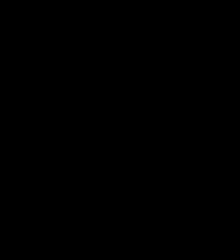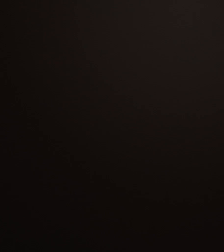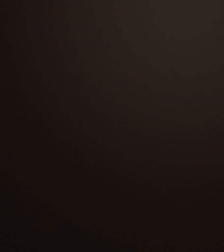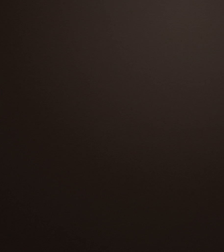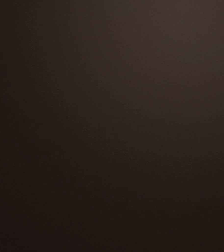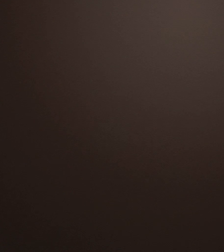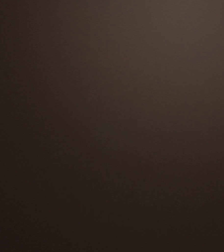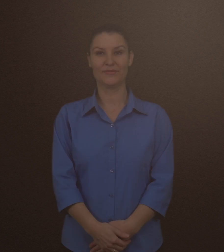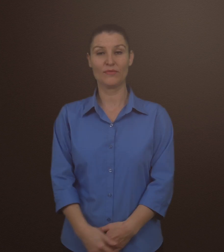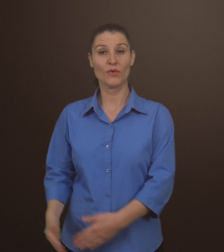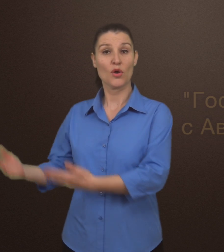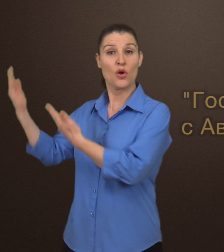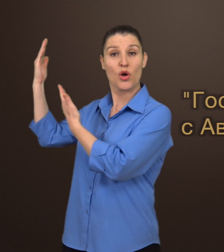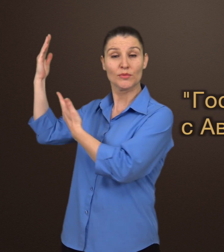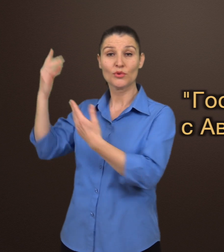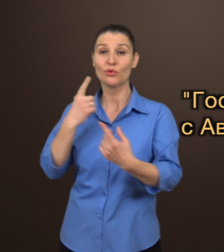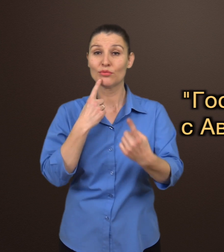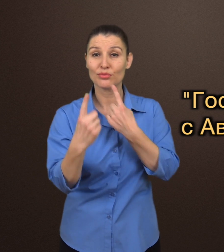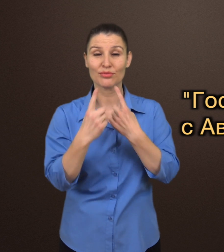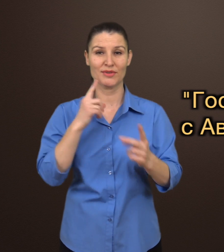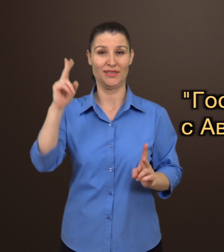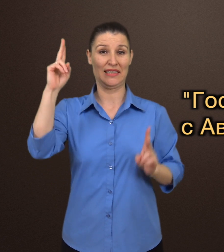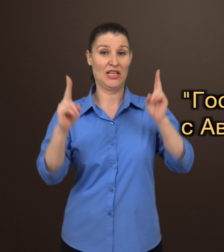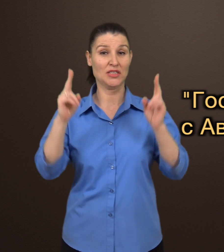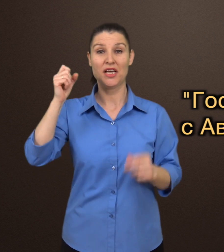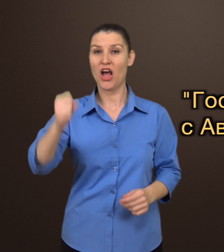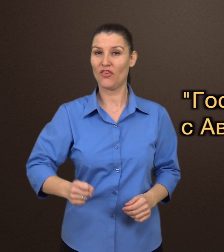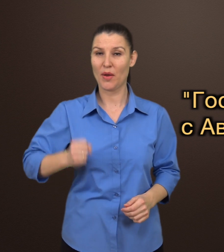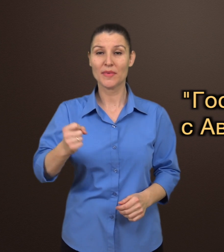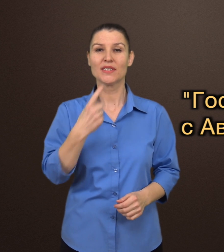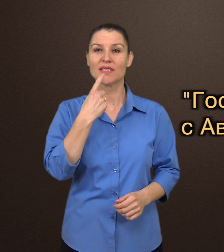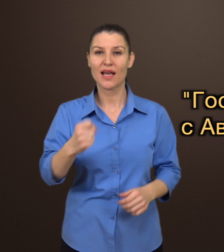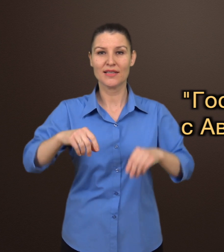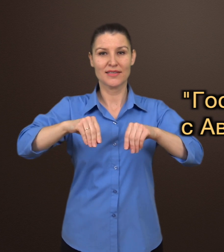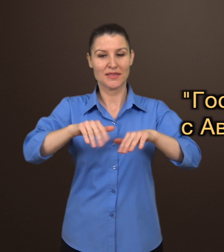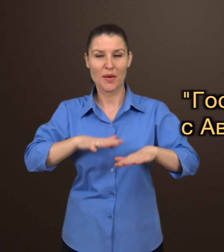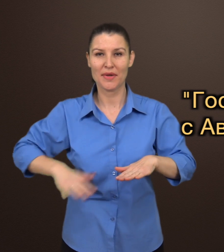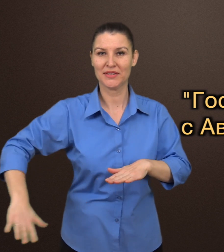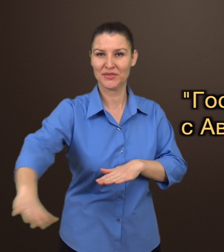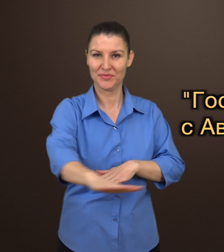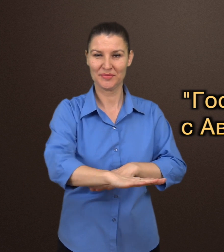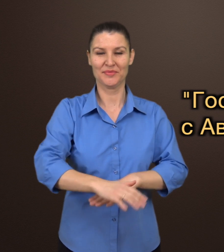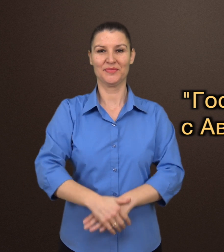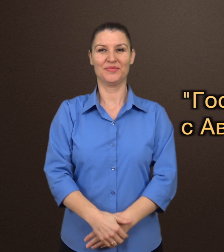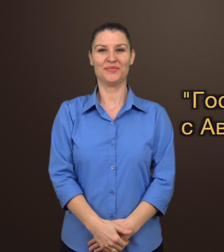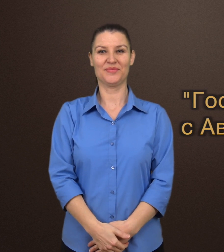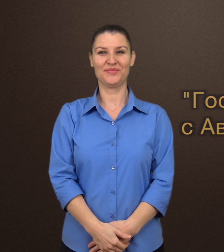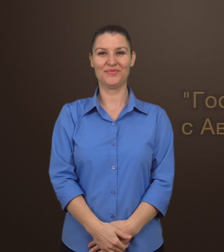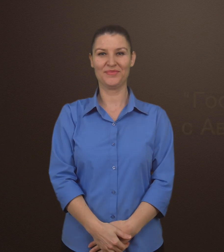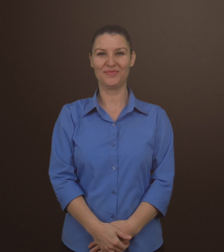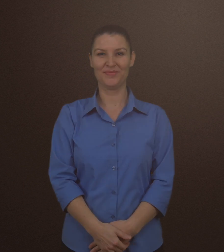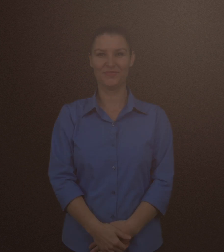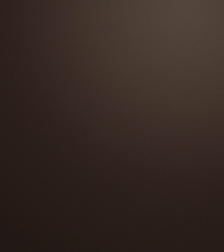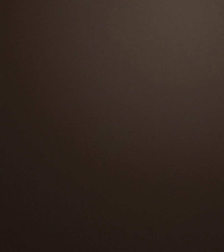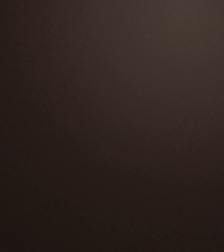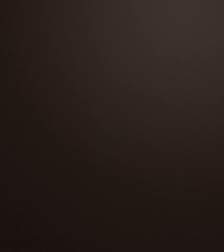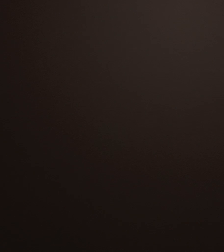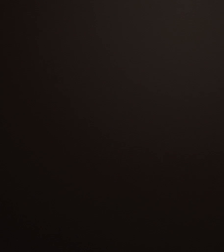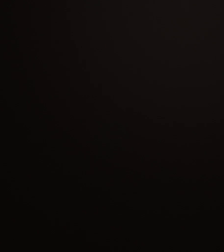The Lord's covenant with Abram - land